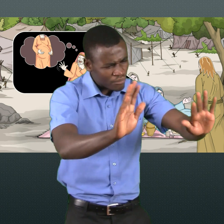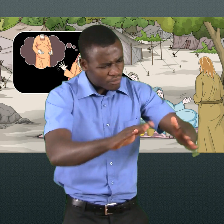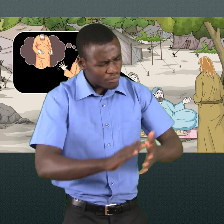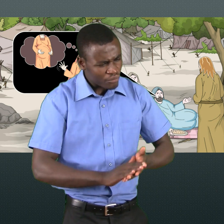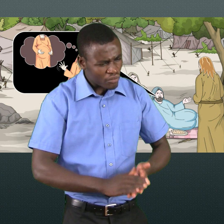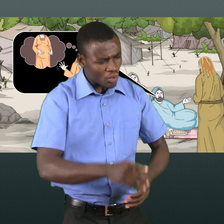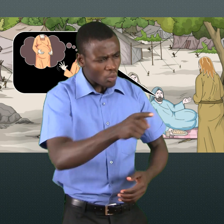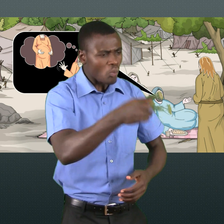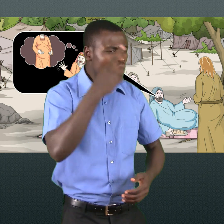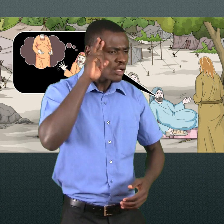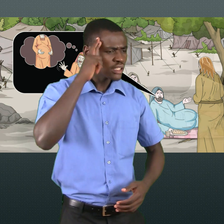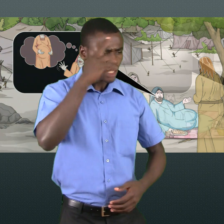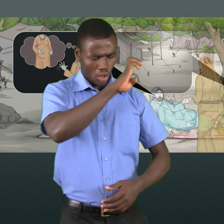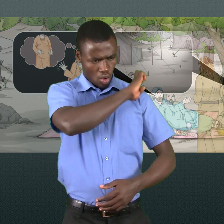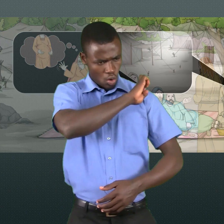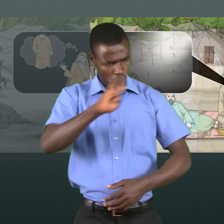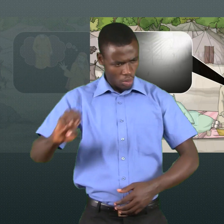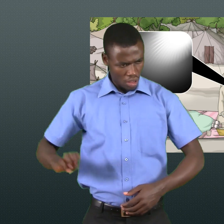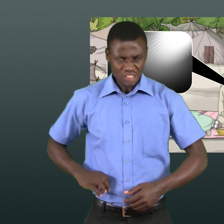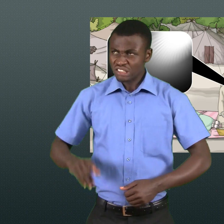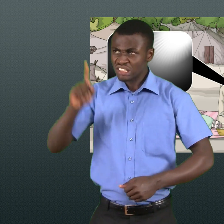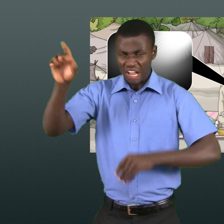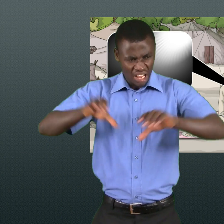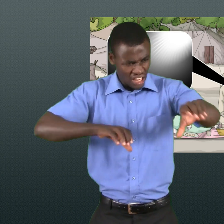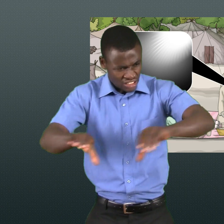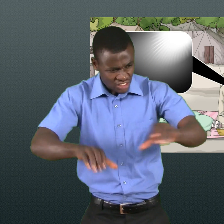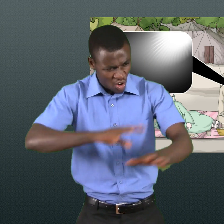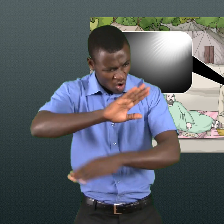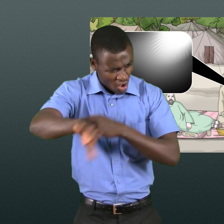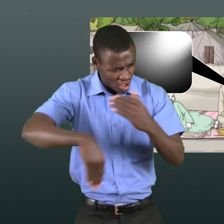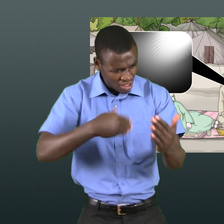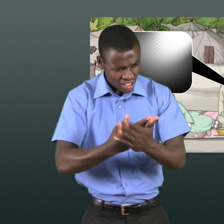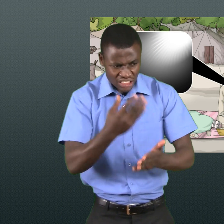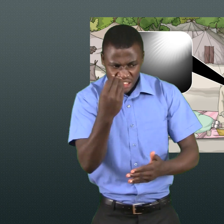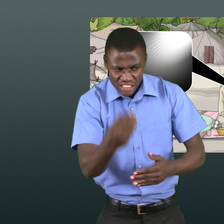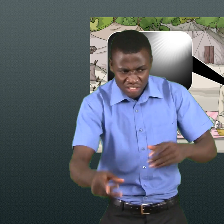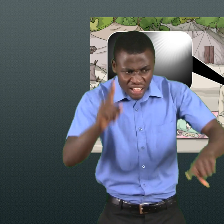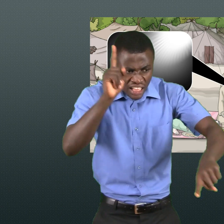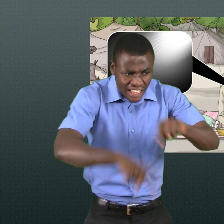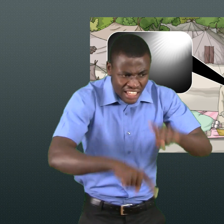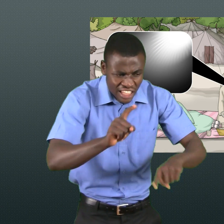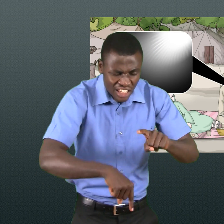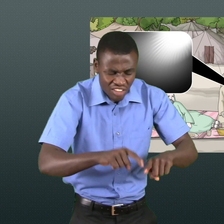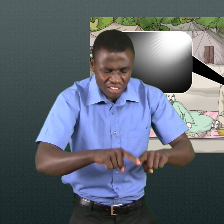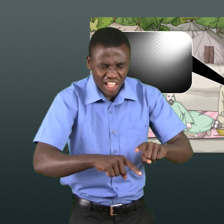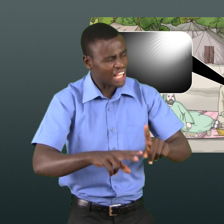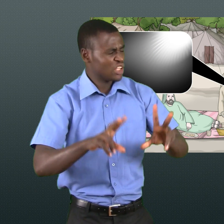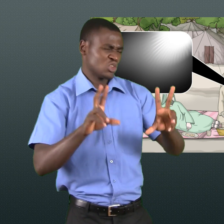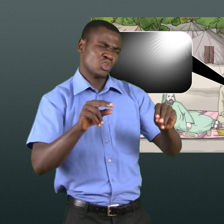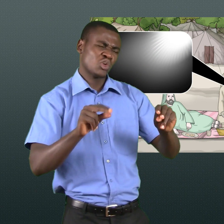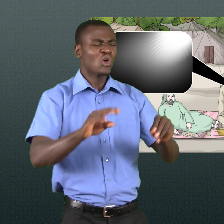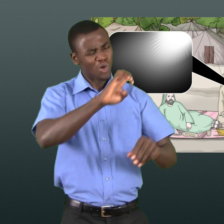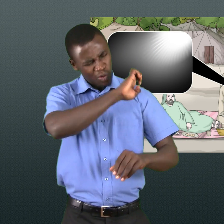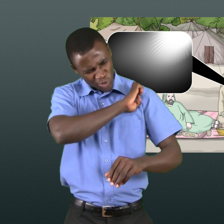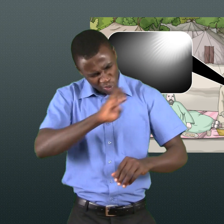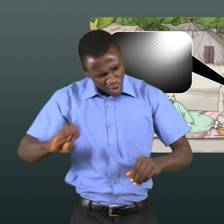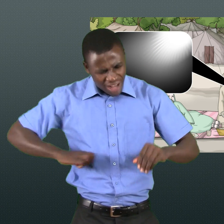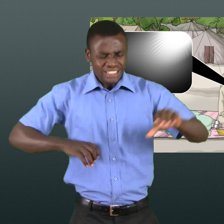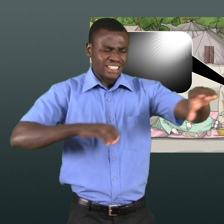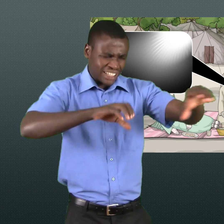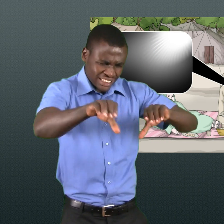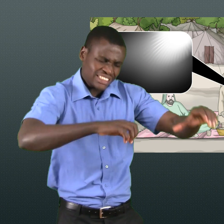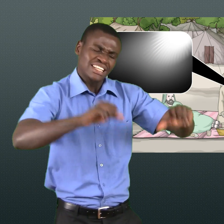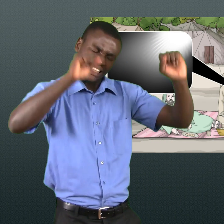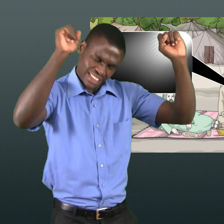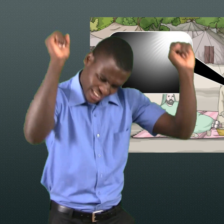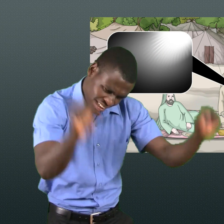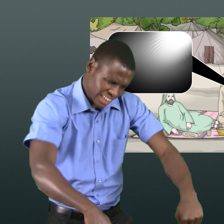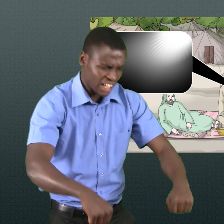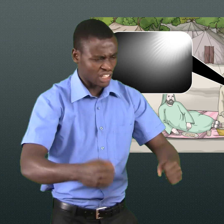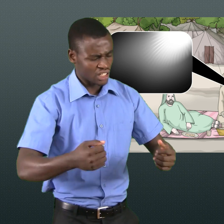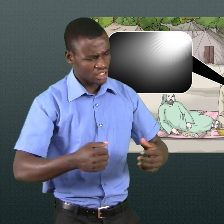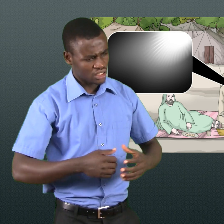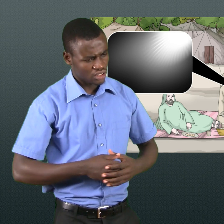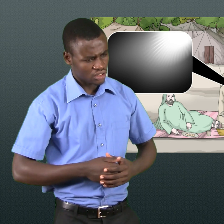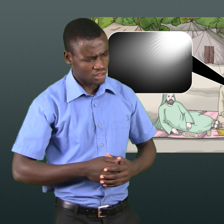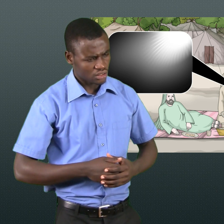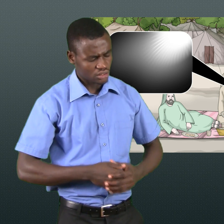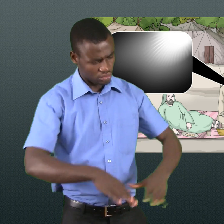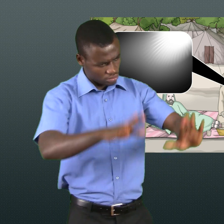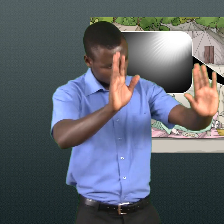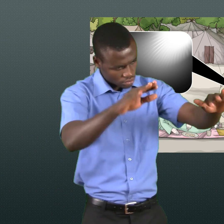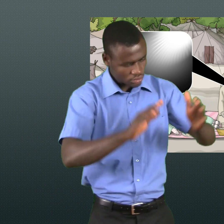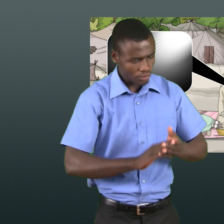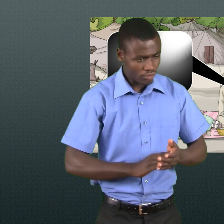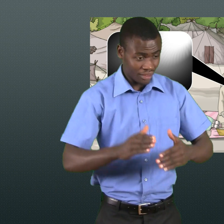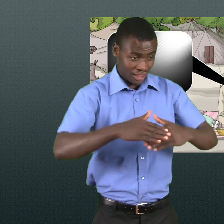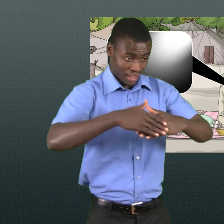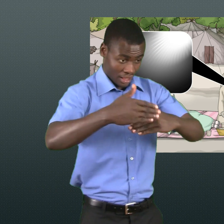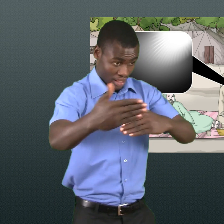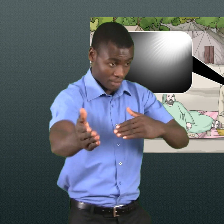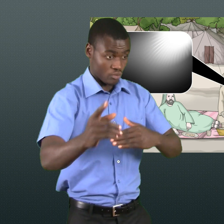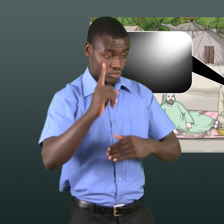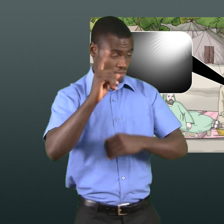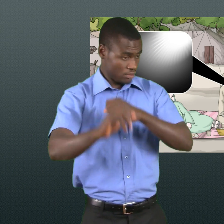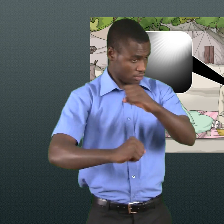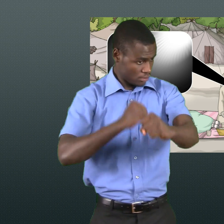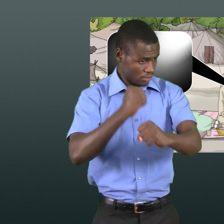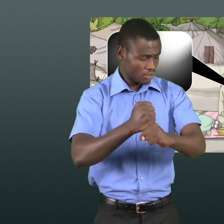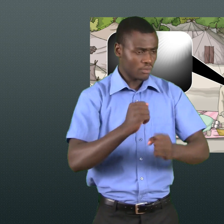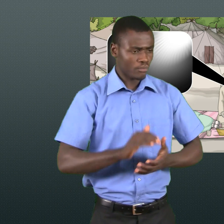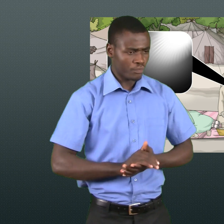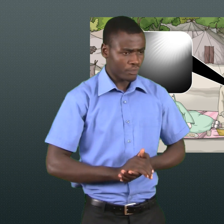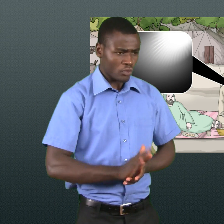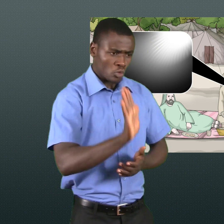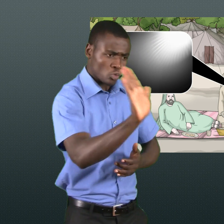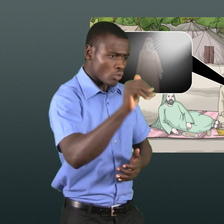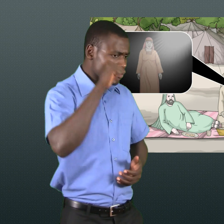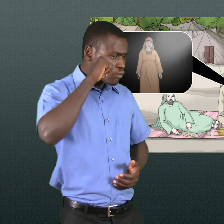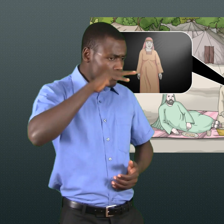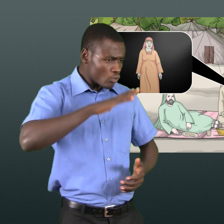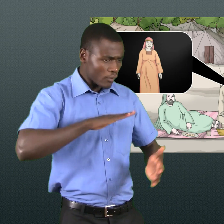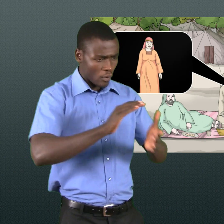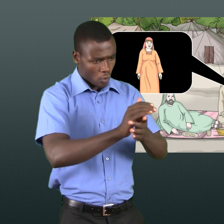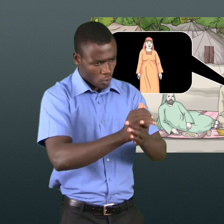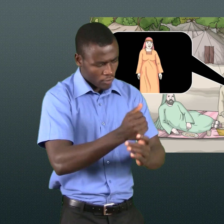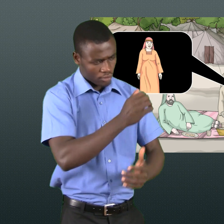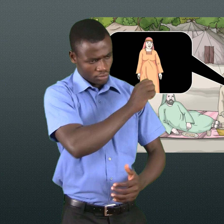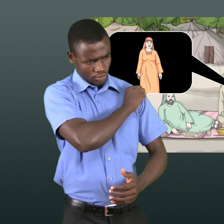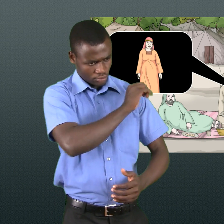Is anything too difficult for the LORD?